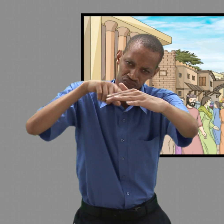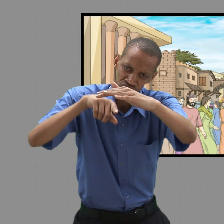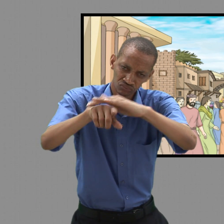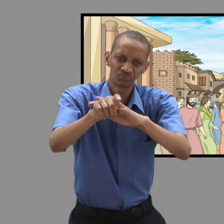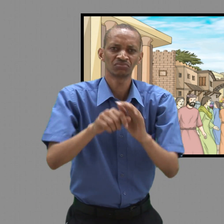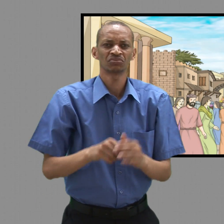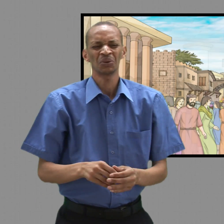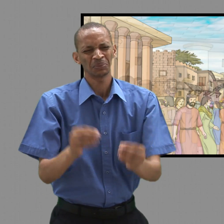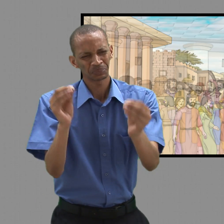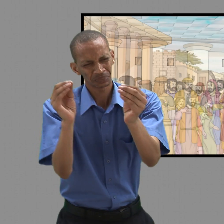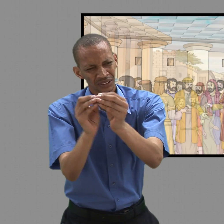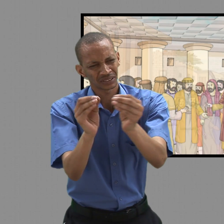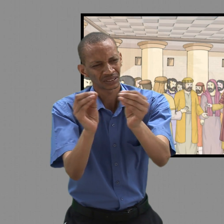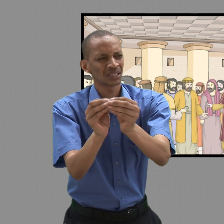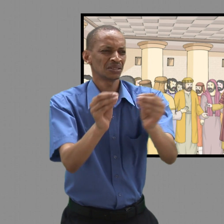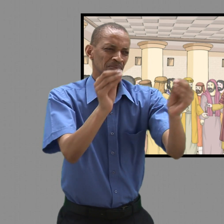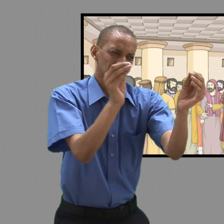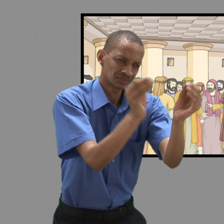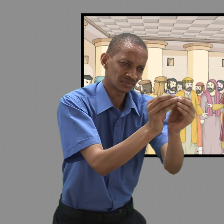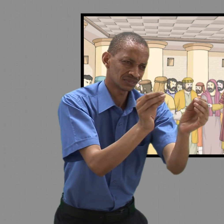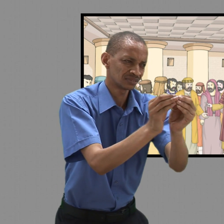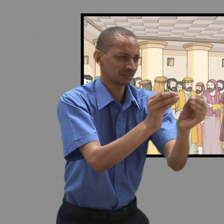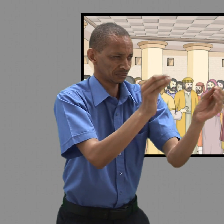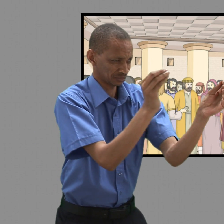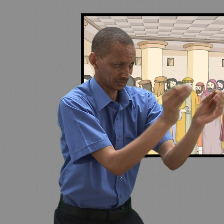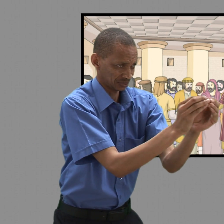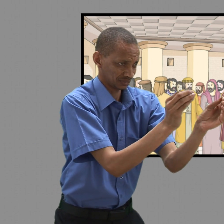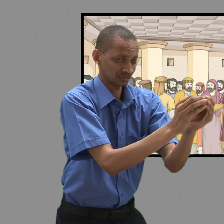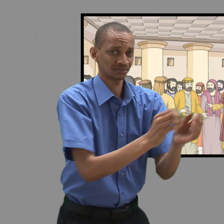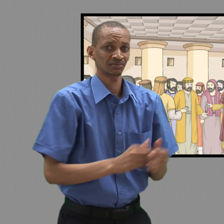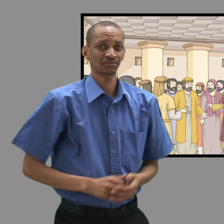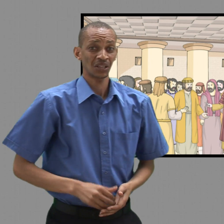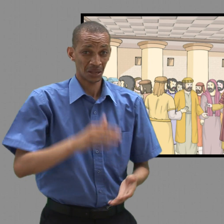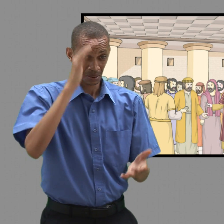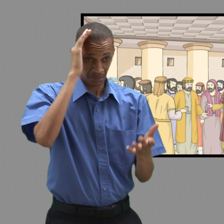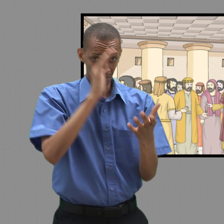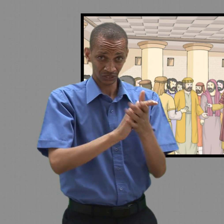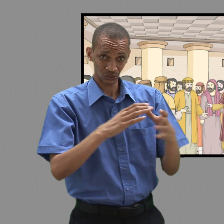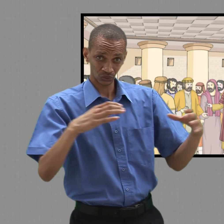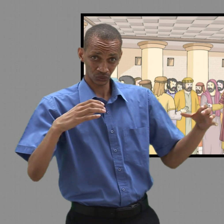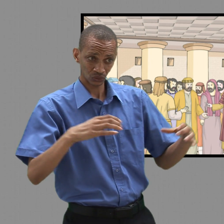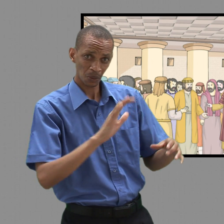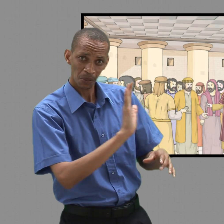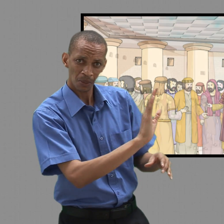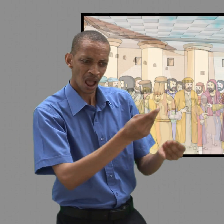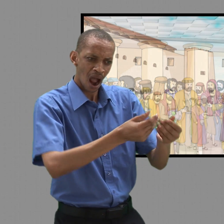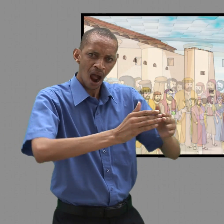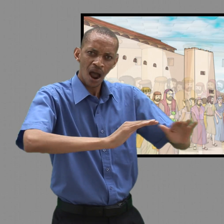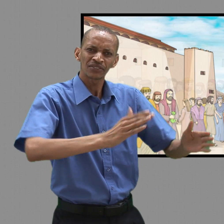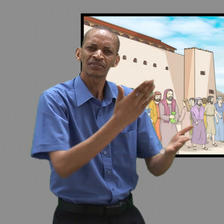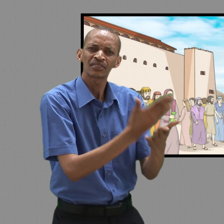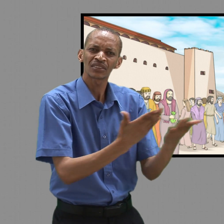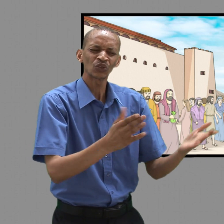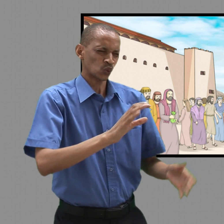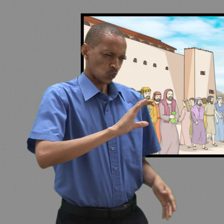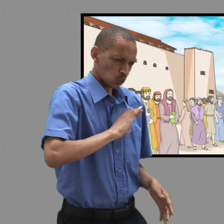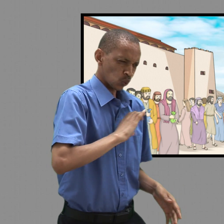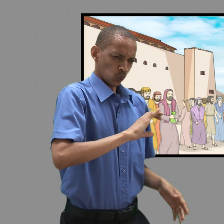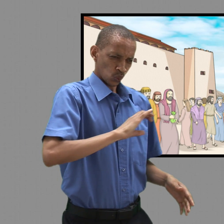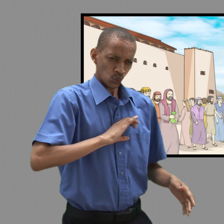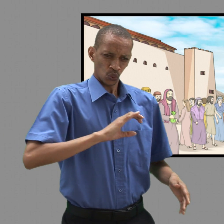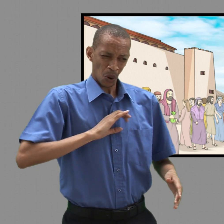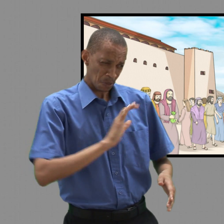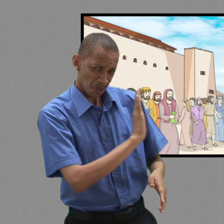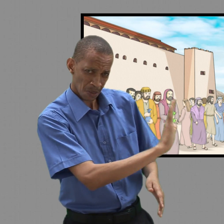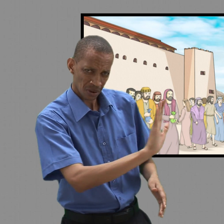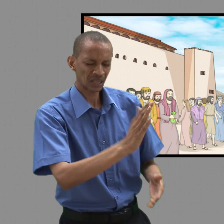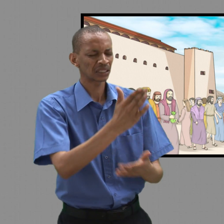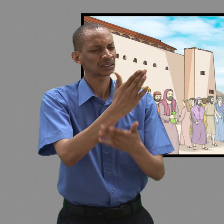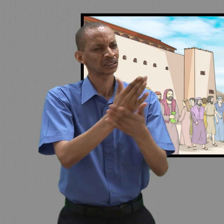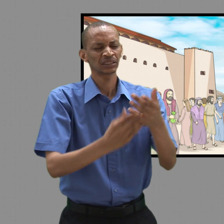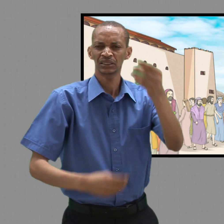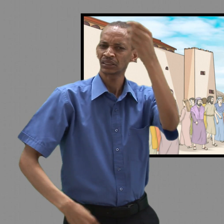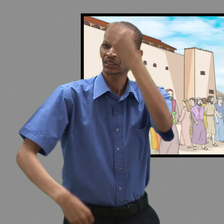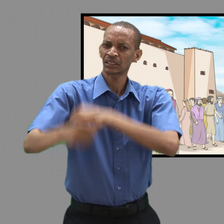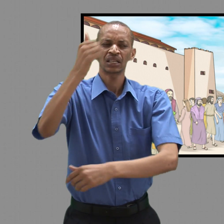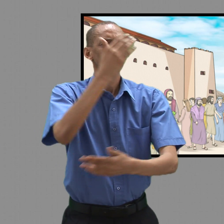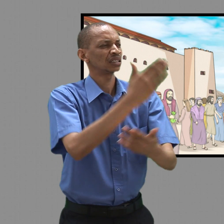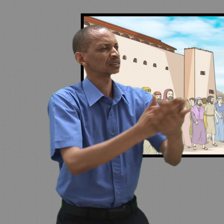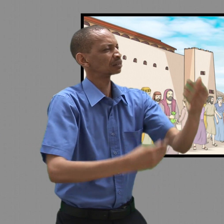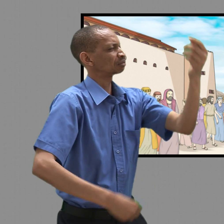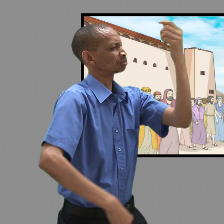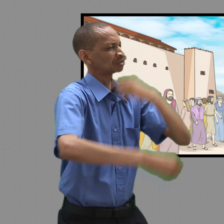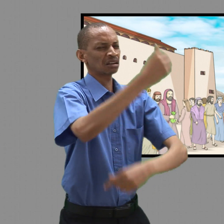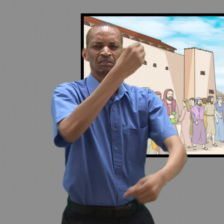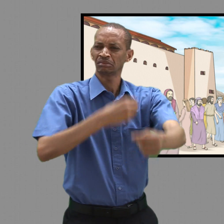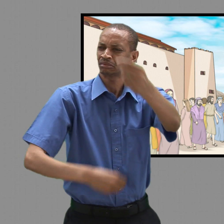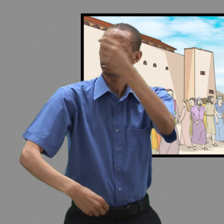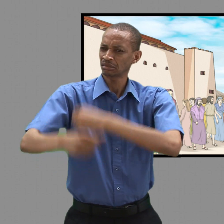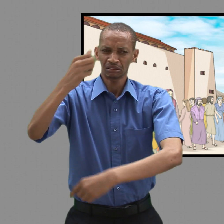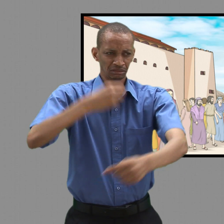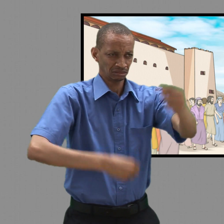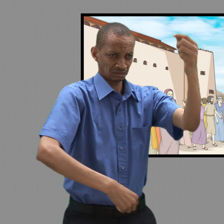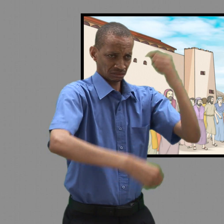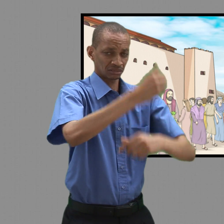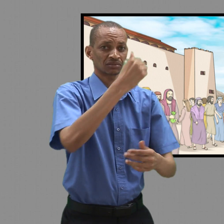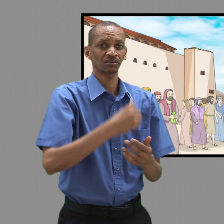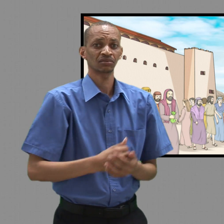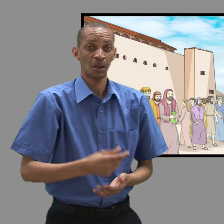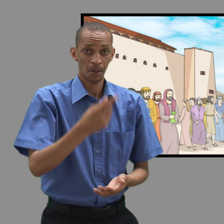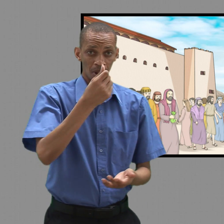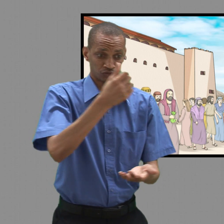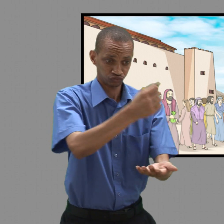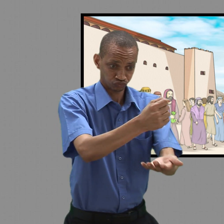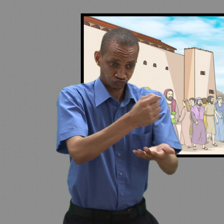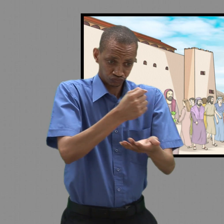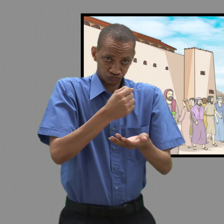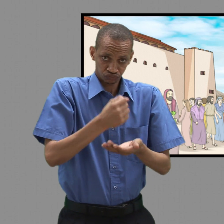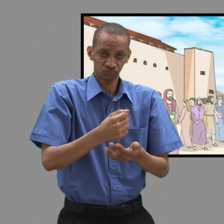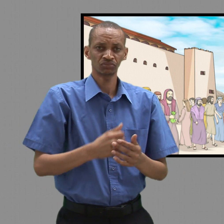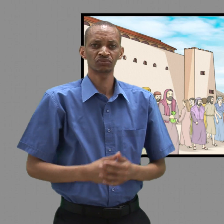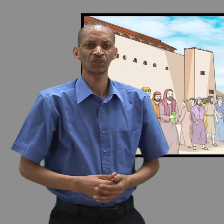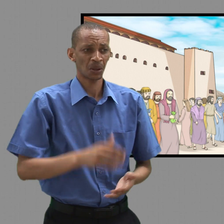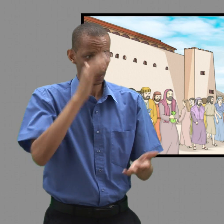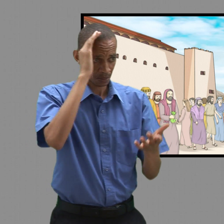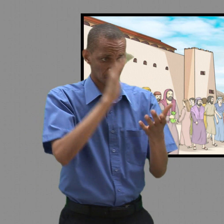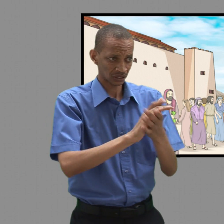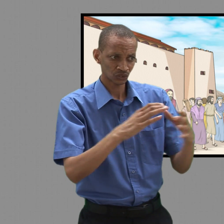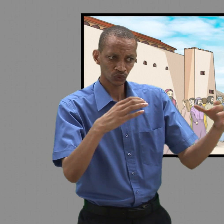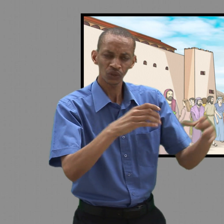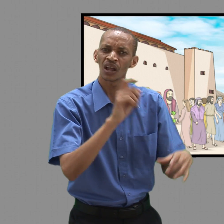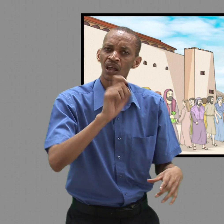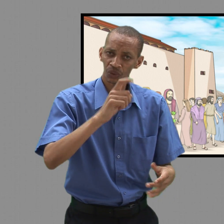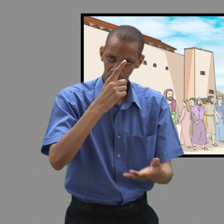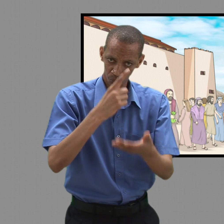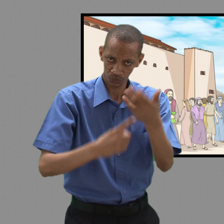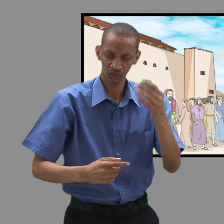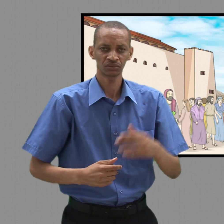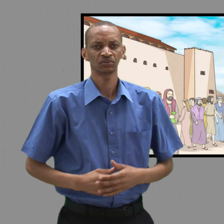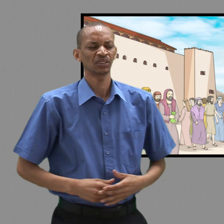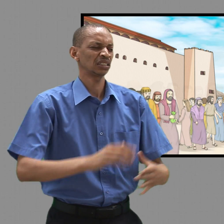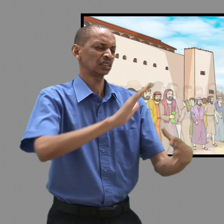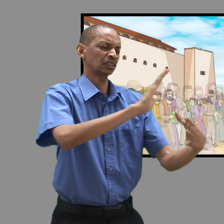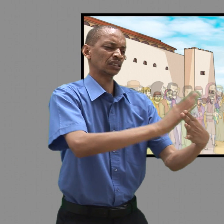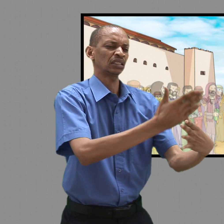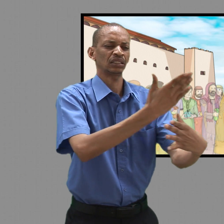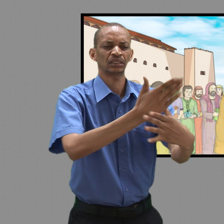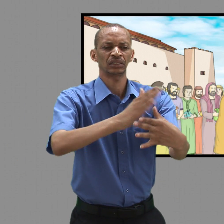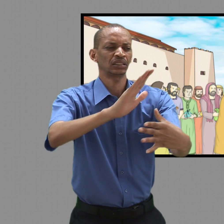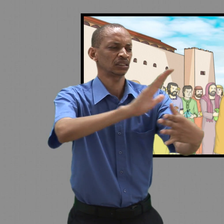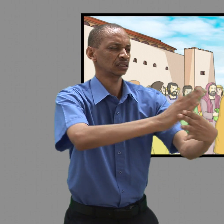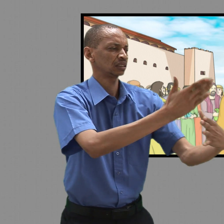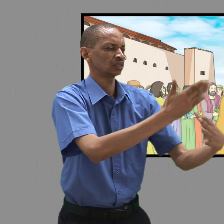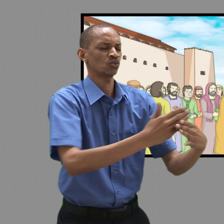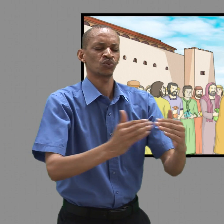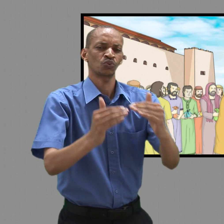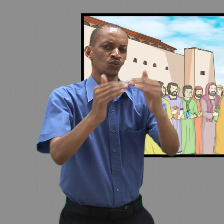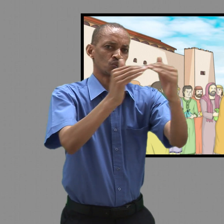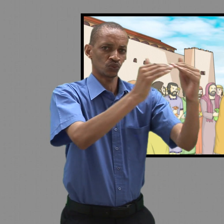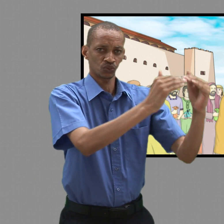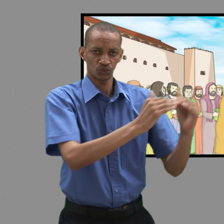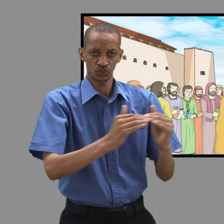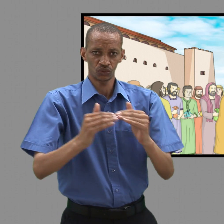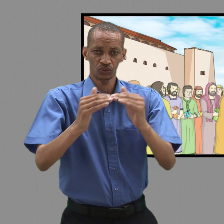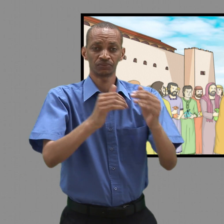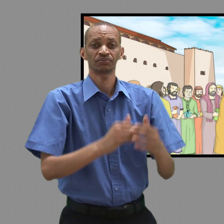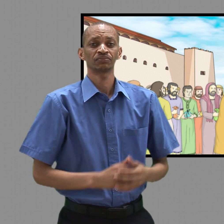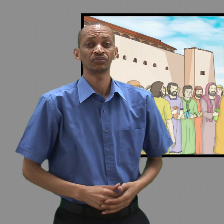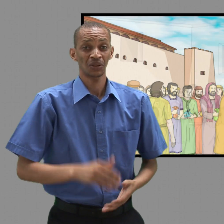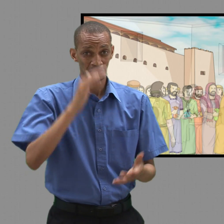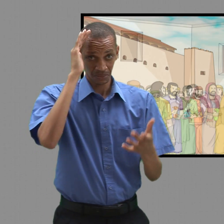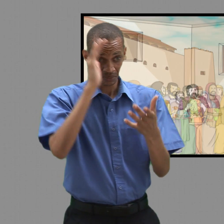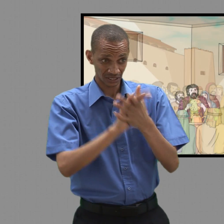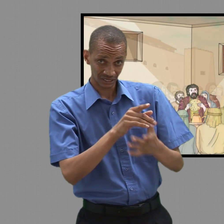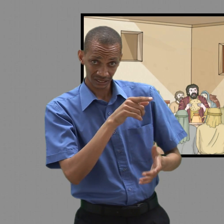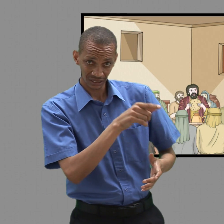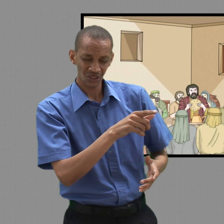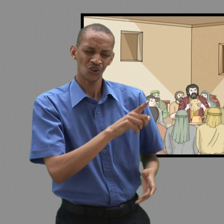Selling their possessions and goods, they shared with anyone who was in need.